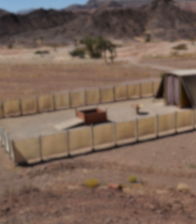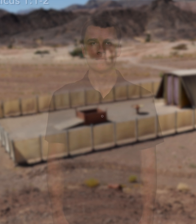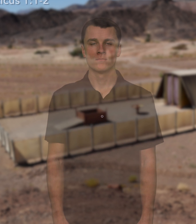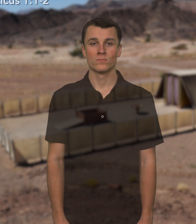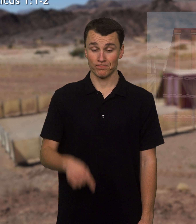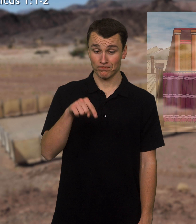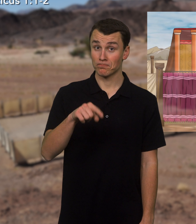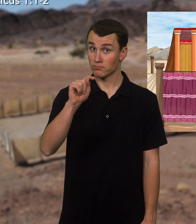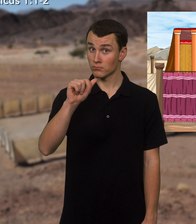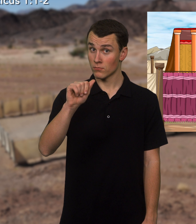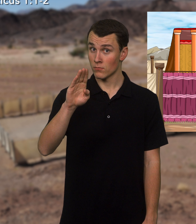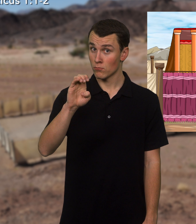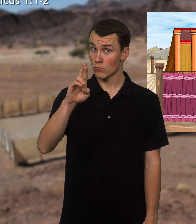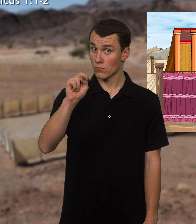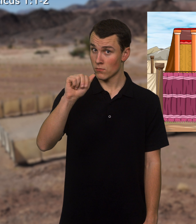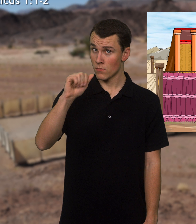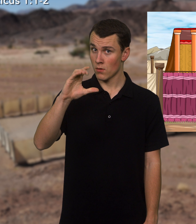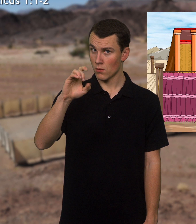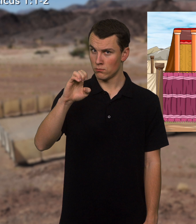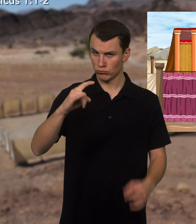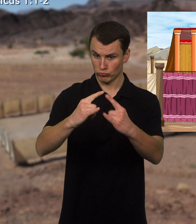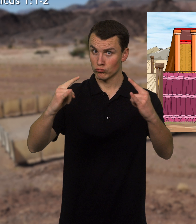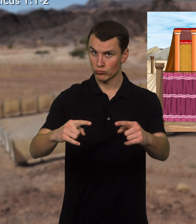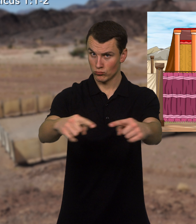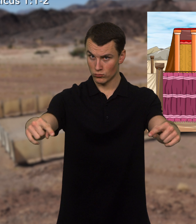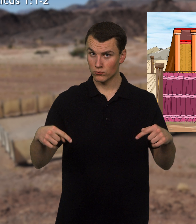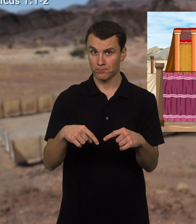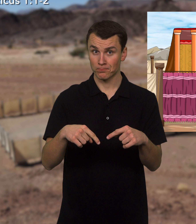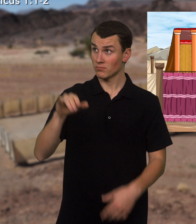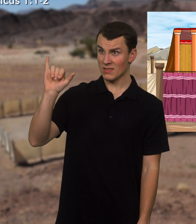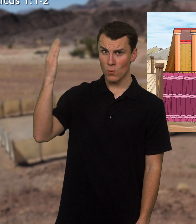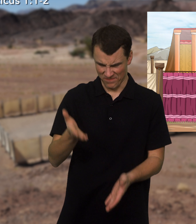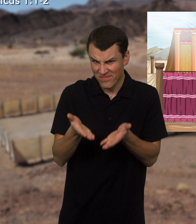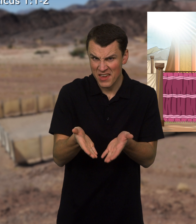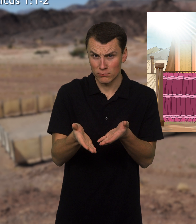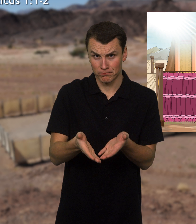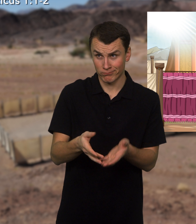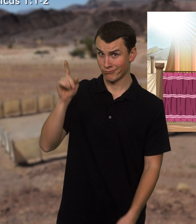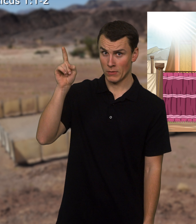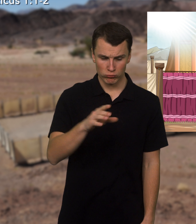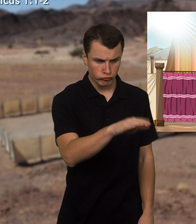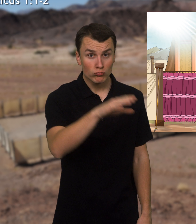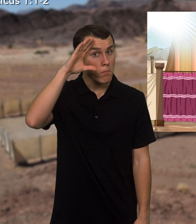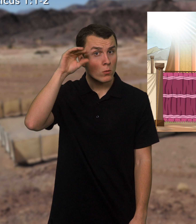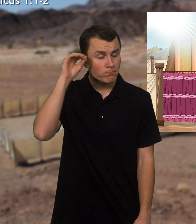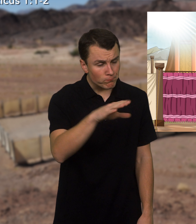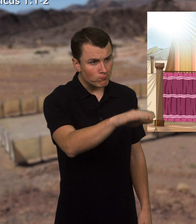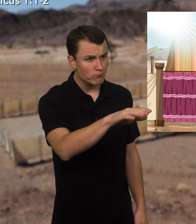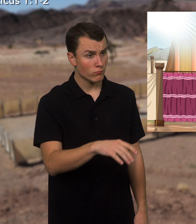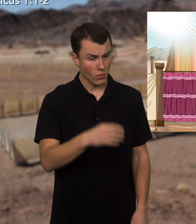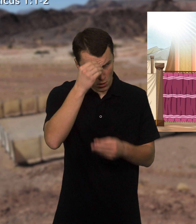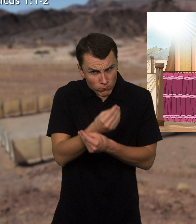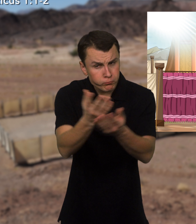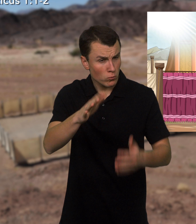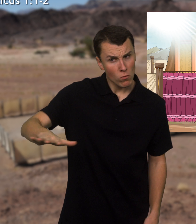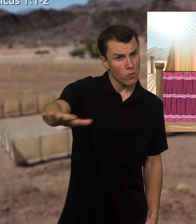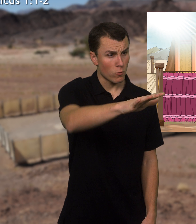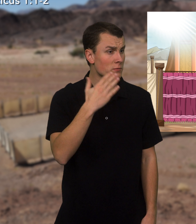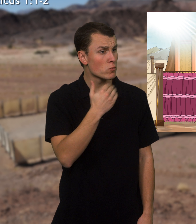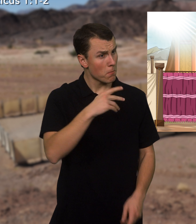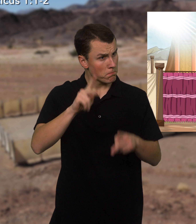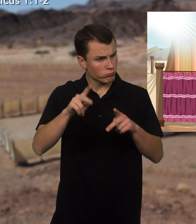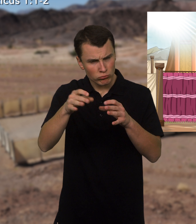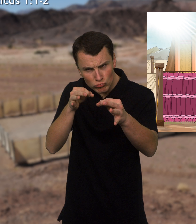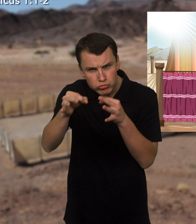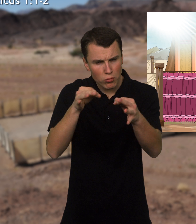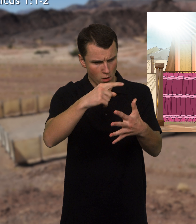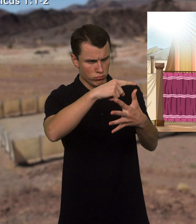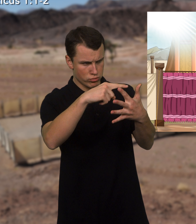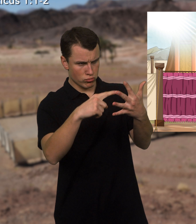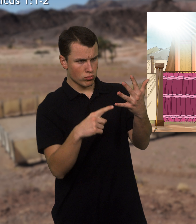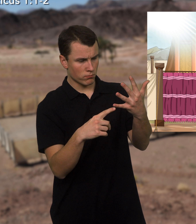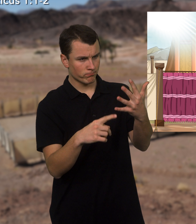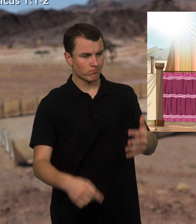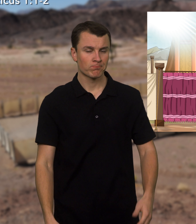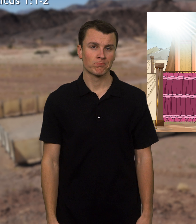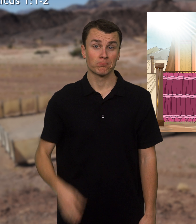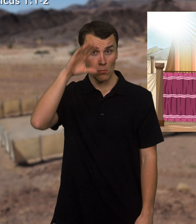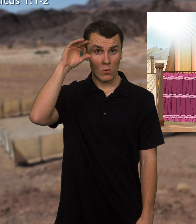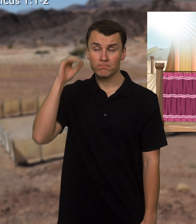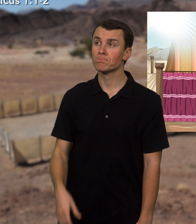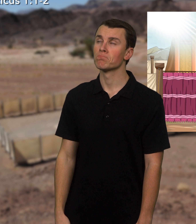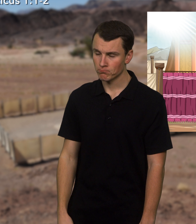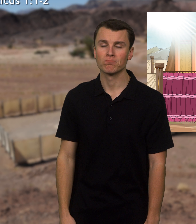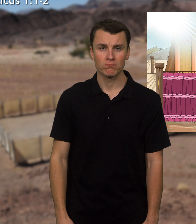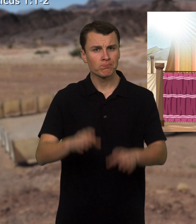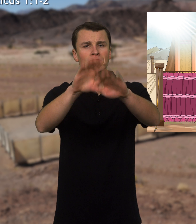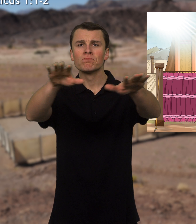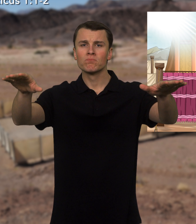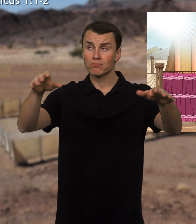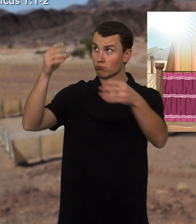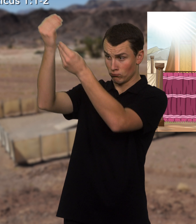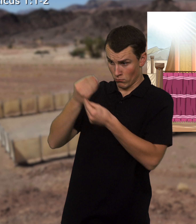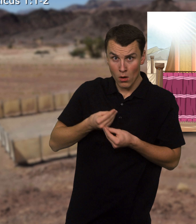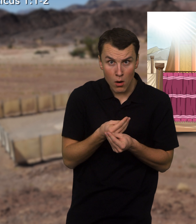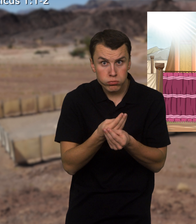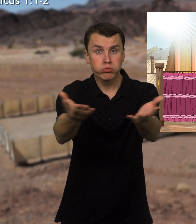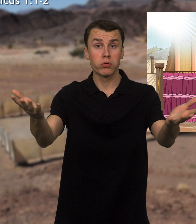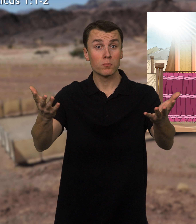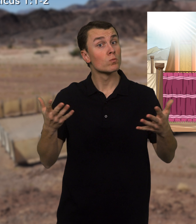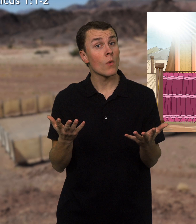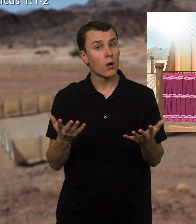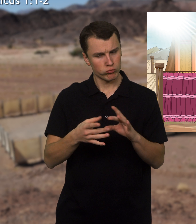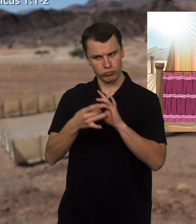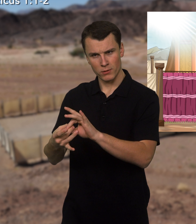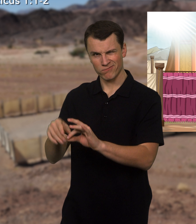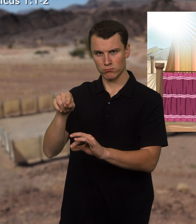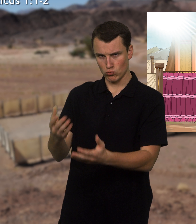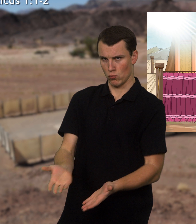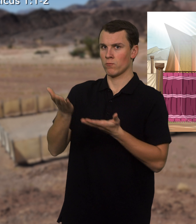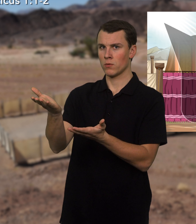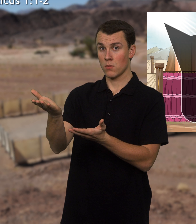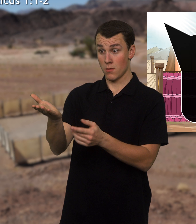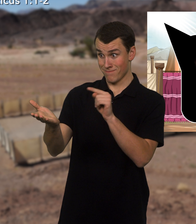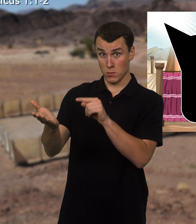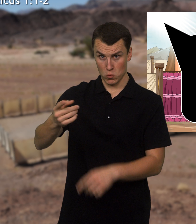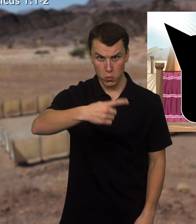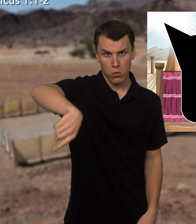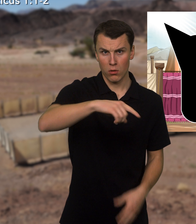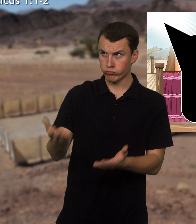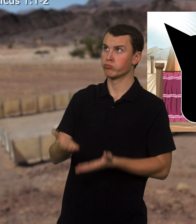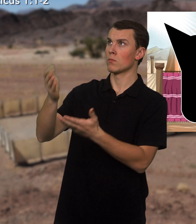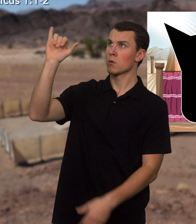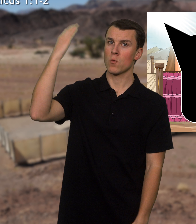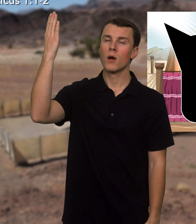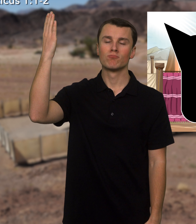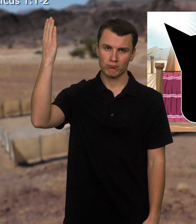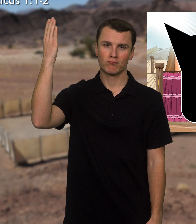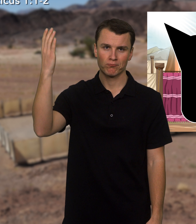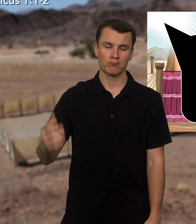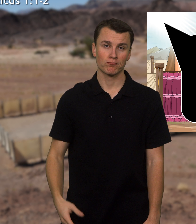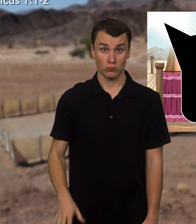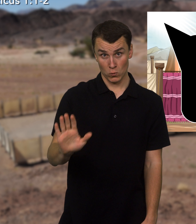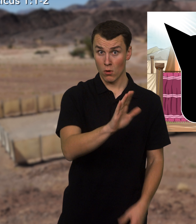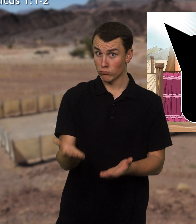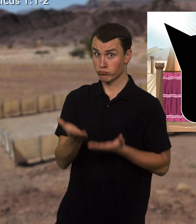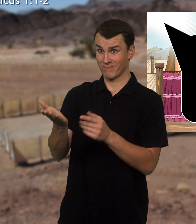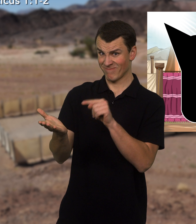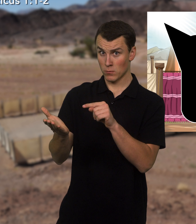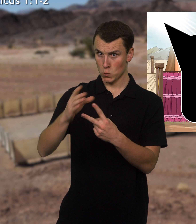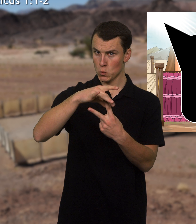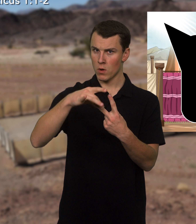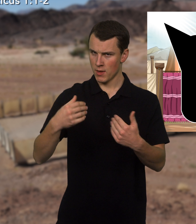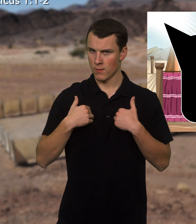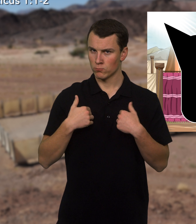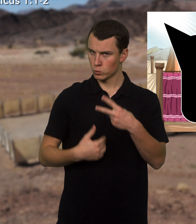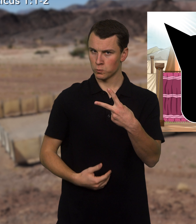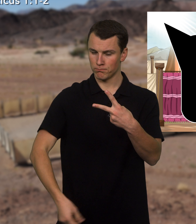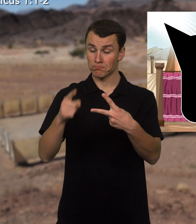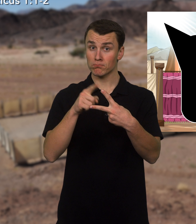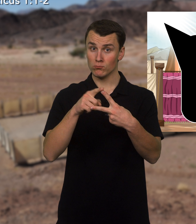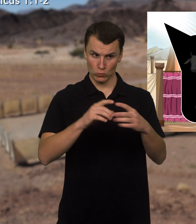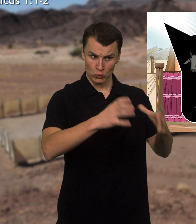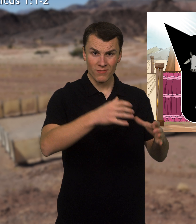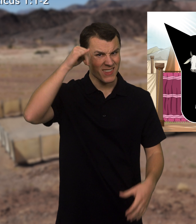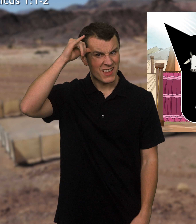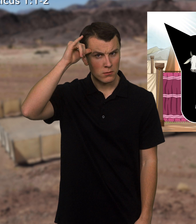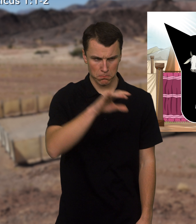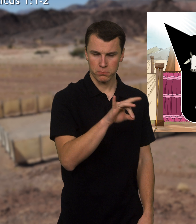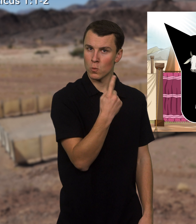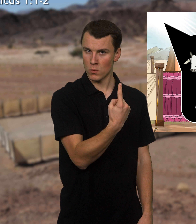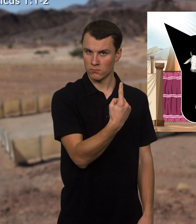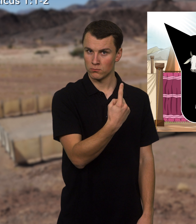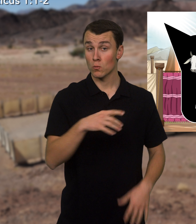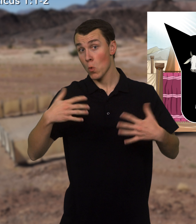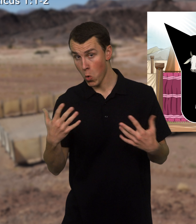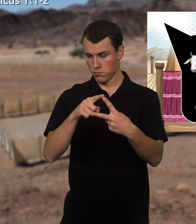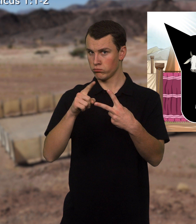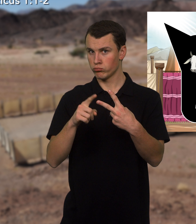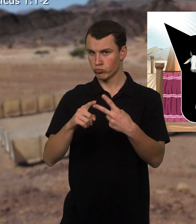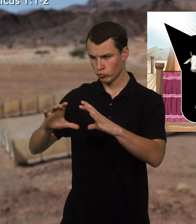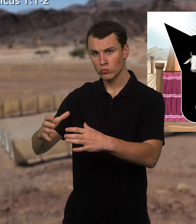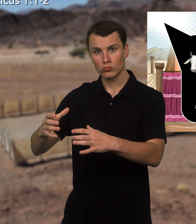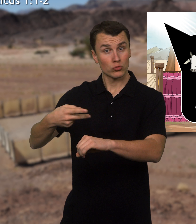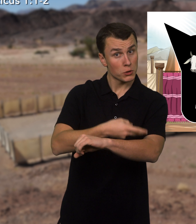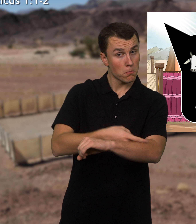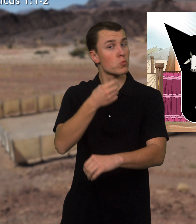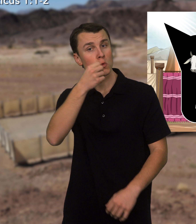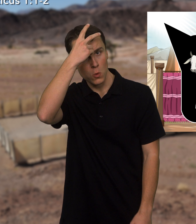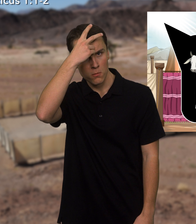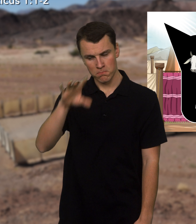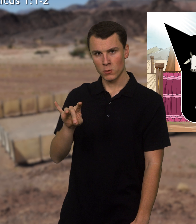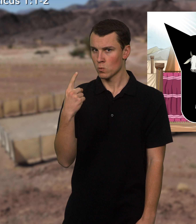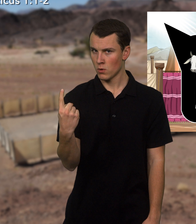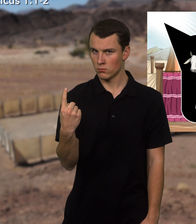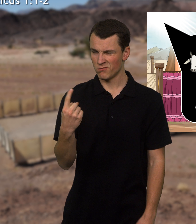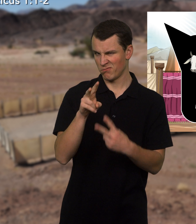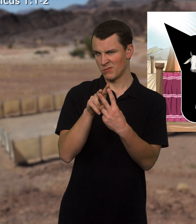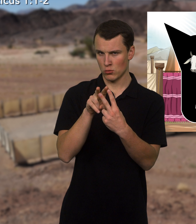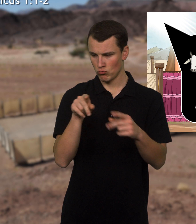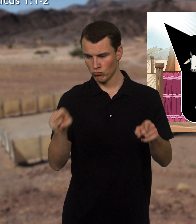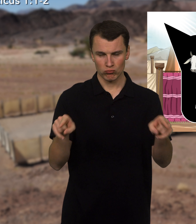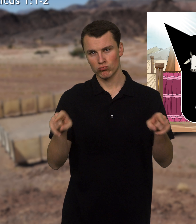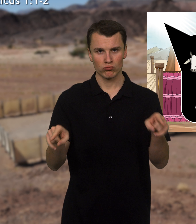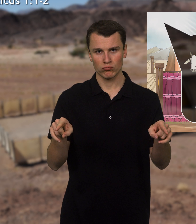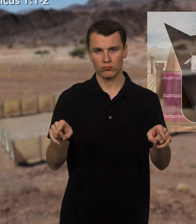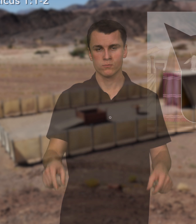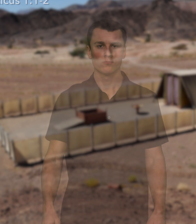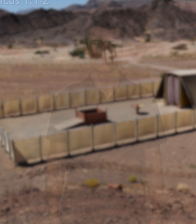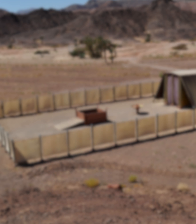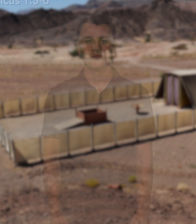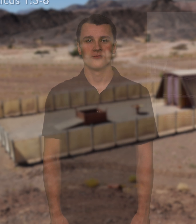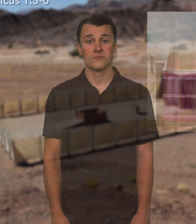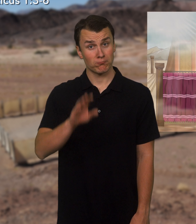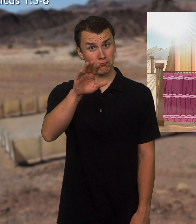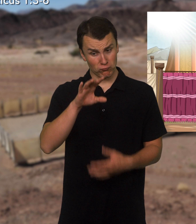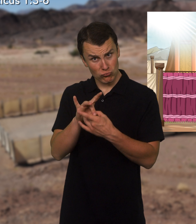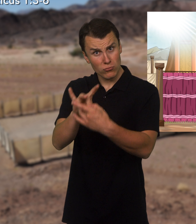Then the LORD called to Moses and spoke to him from the Tent of Meeting, saying, “Speak to the Israelites and tell them: When any of you brings an offering to the LORD, you may bring as your offering an animal from the herd or the flock.